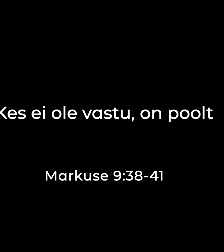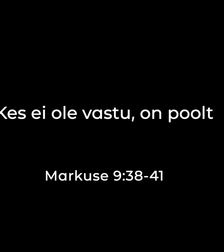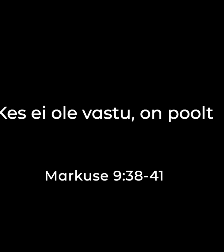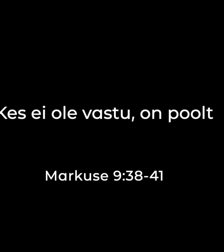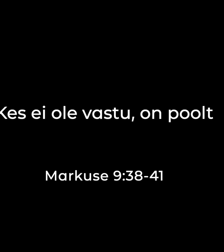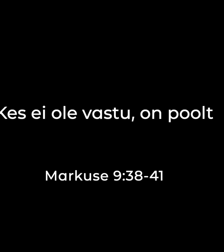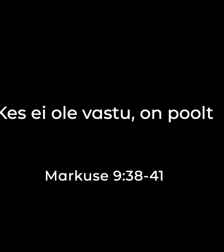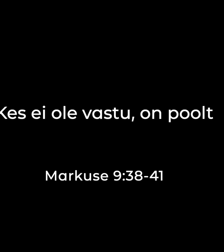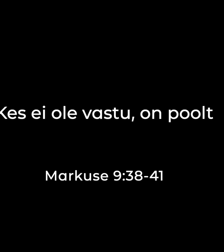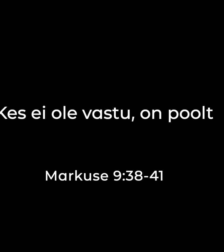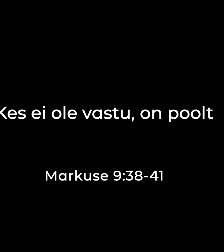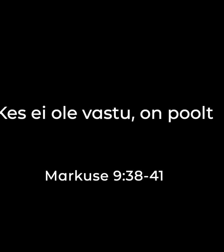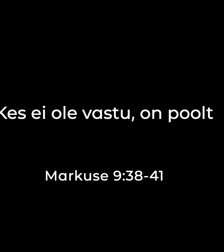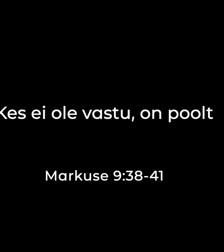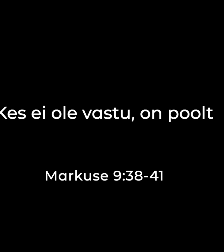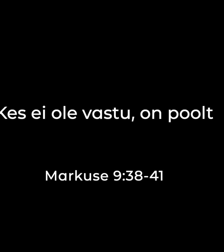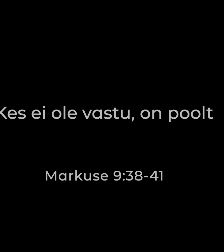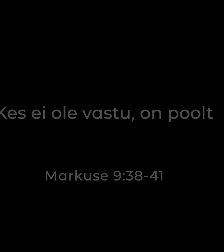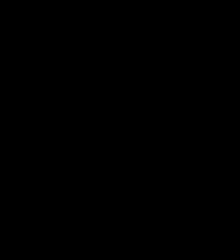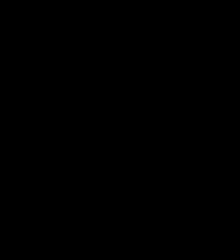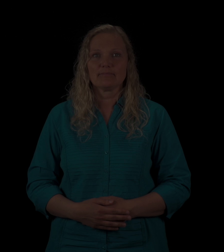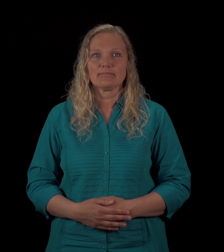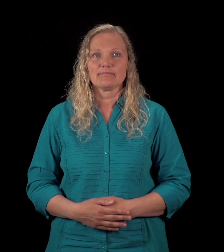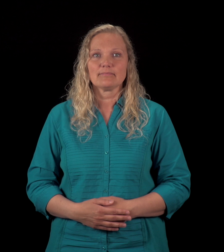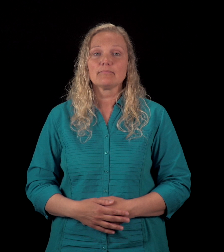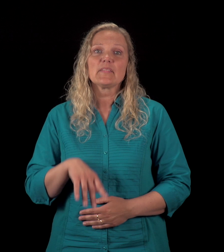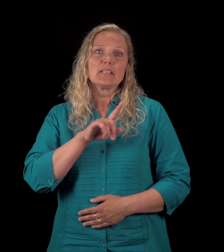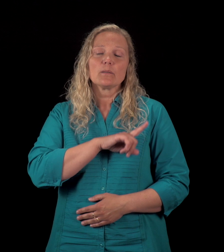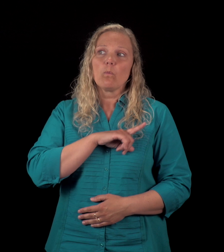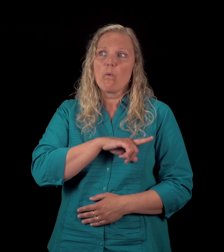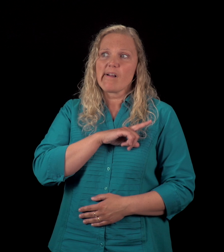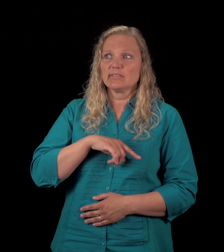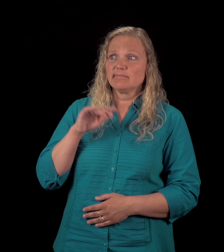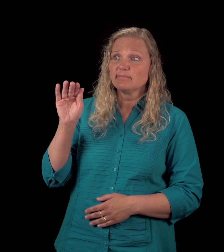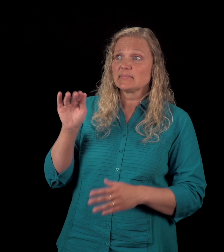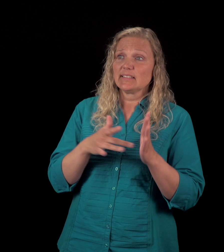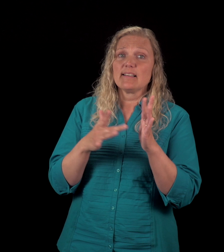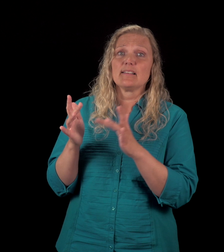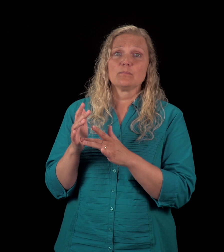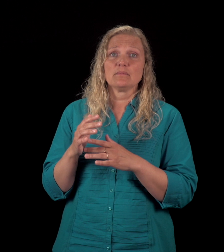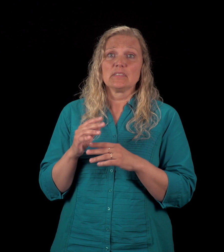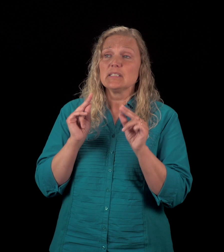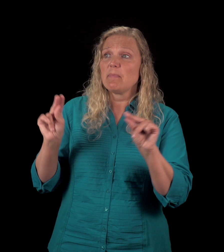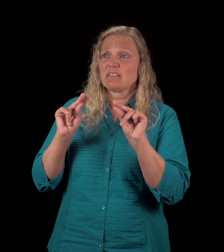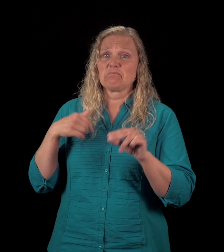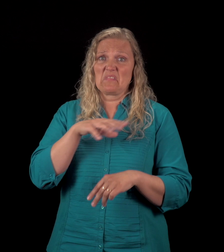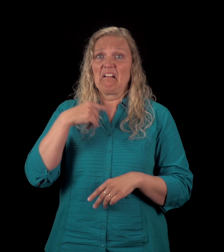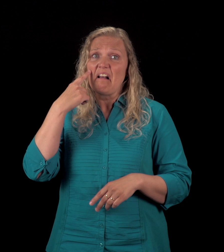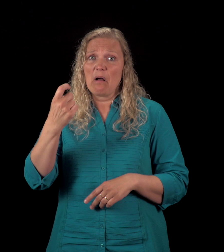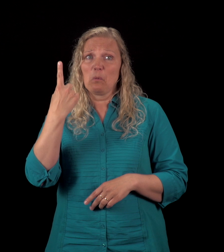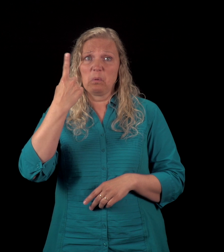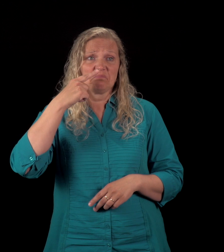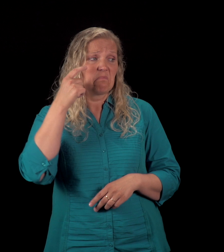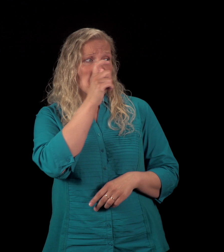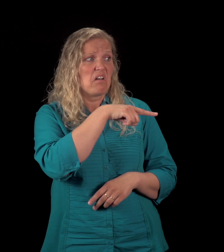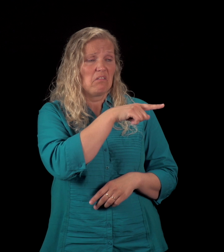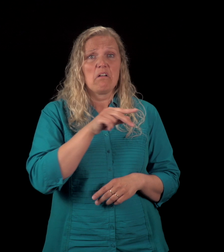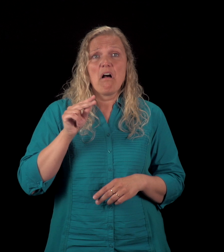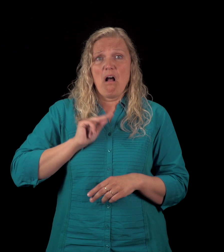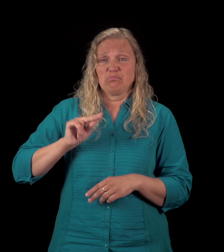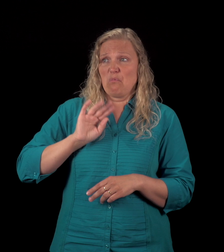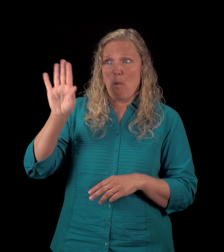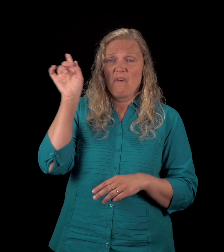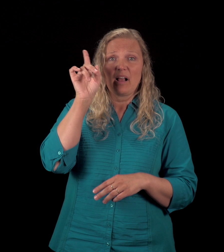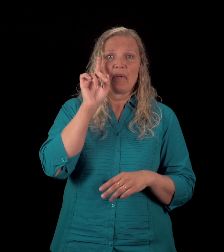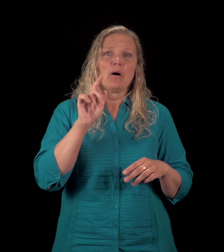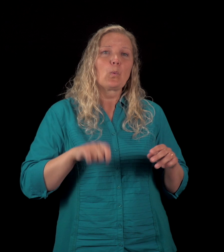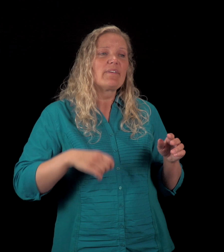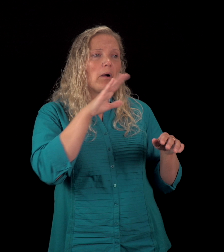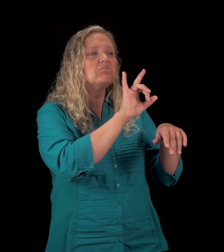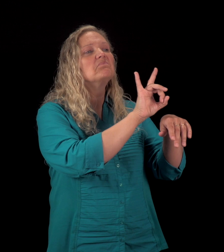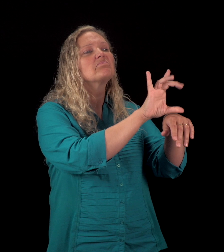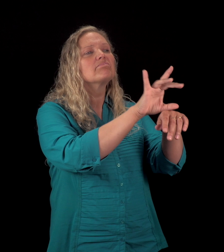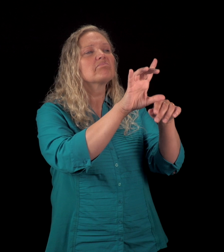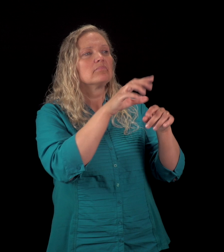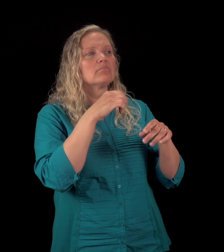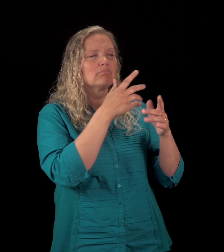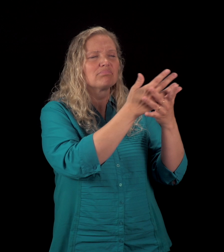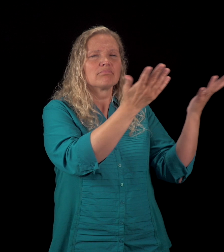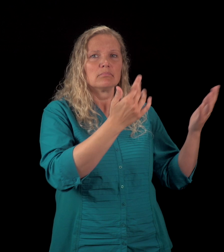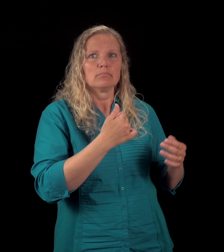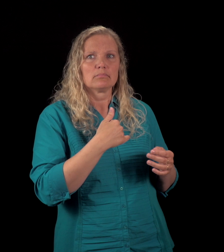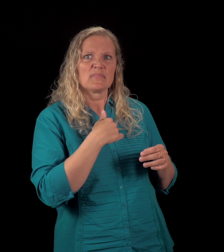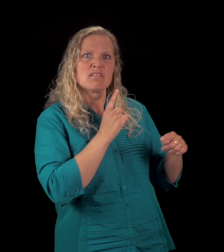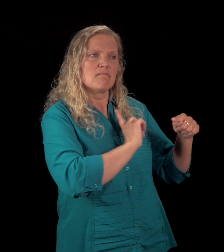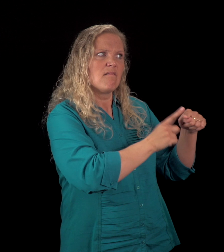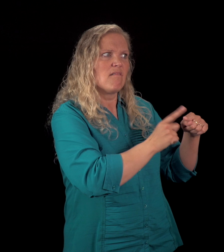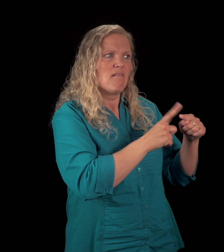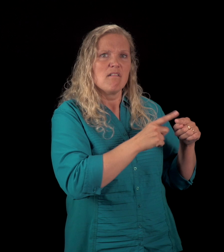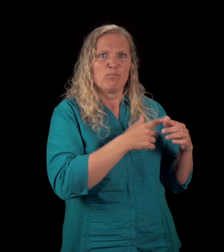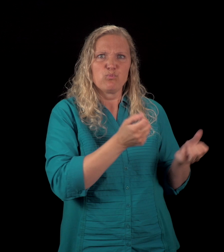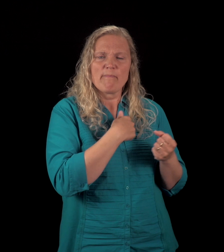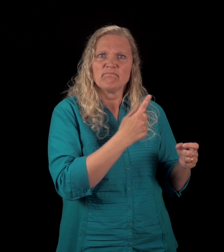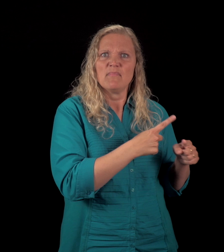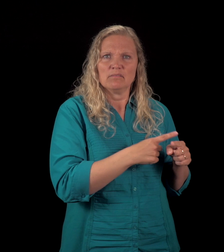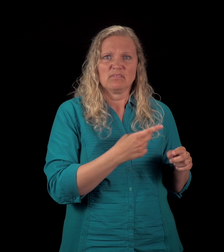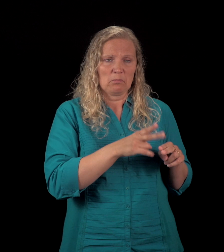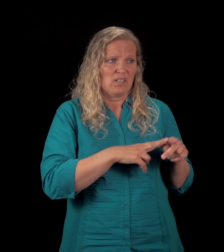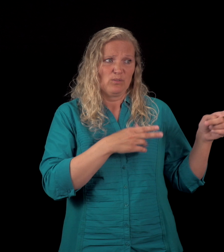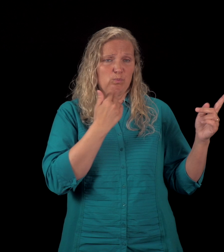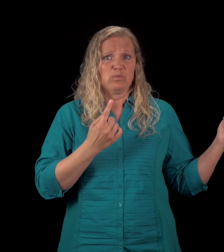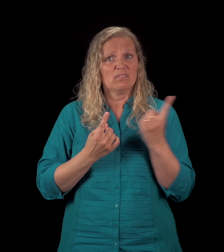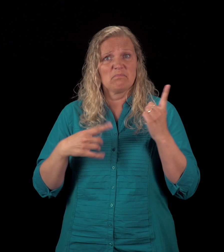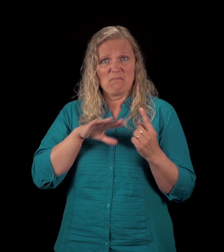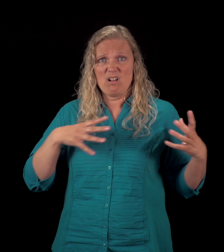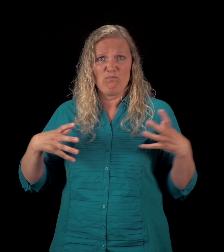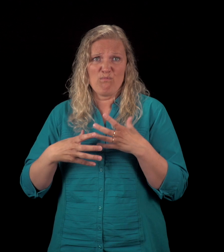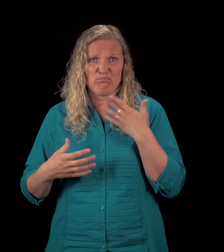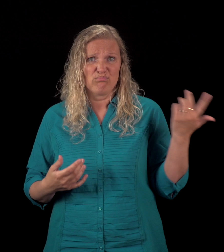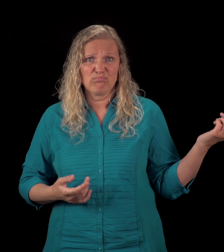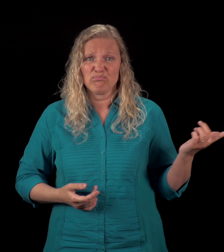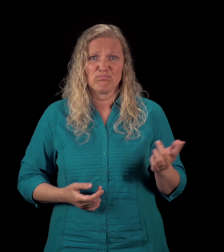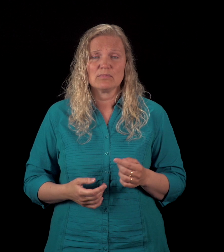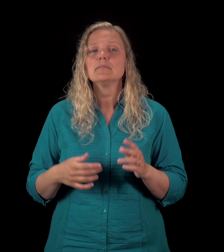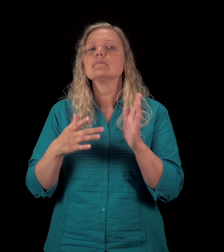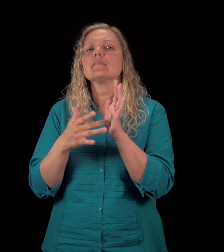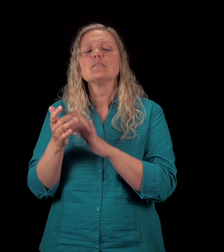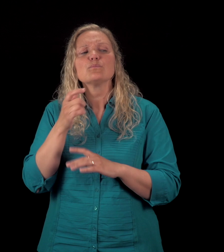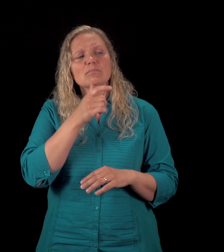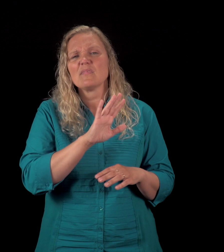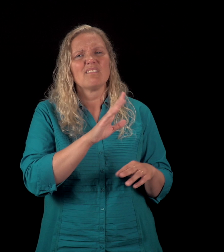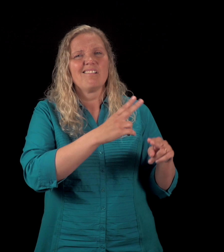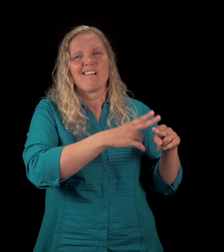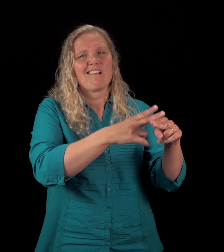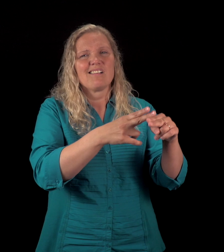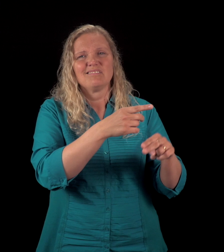John said to Him, “Teacher, we saw someone else driving out demons in Your name, and we tried to stop him, because he does not accompany us.”